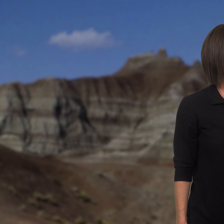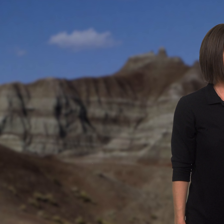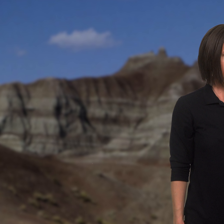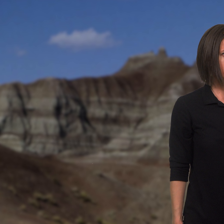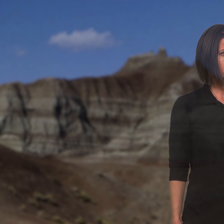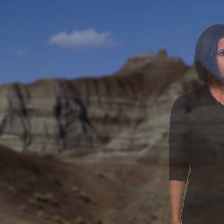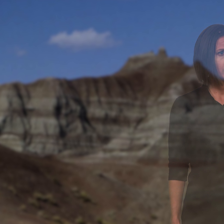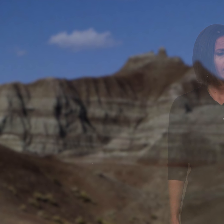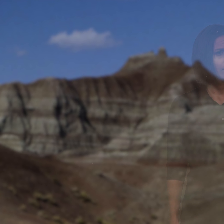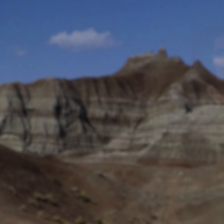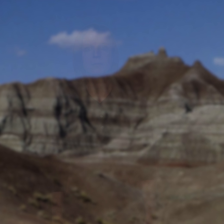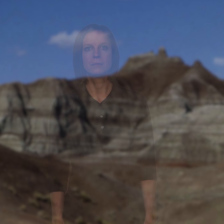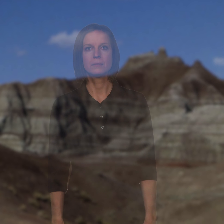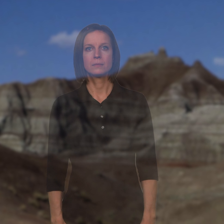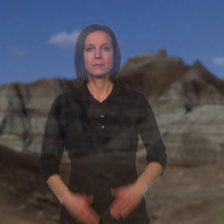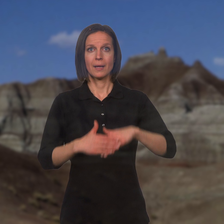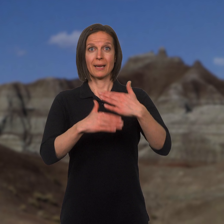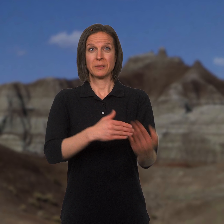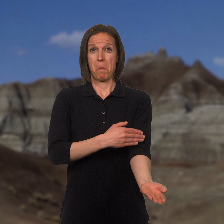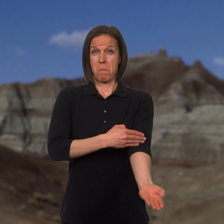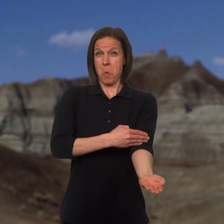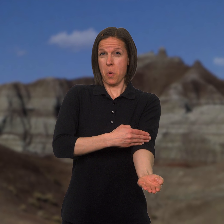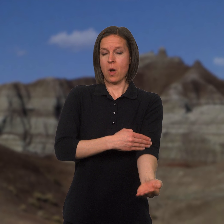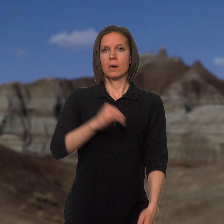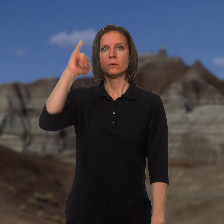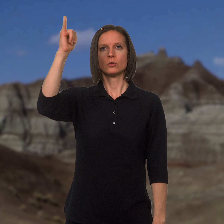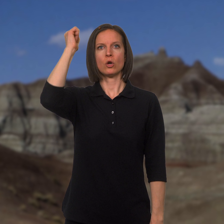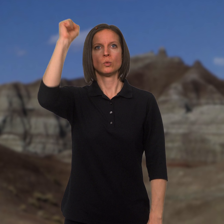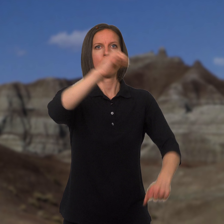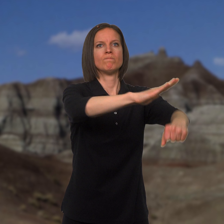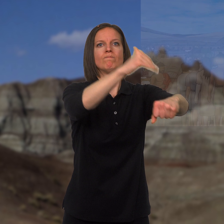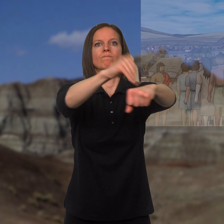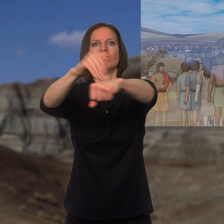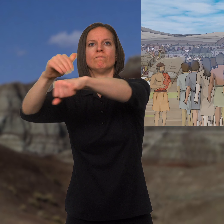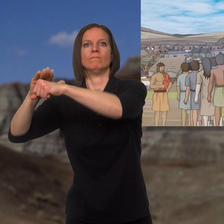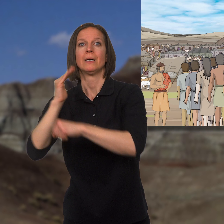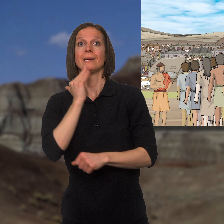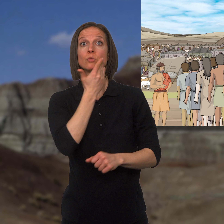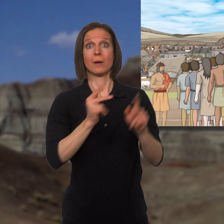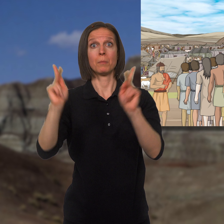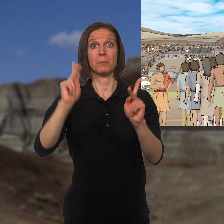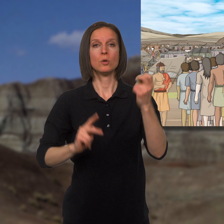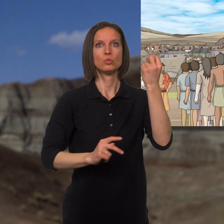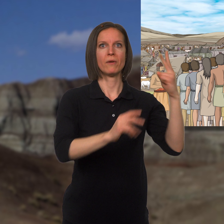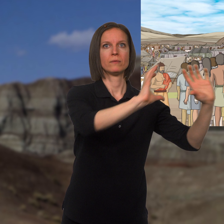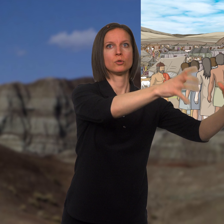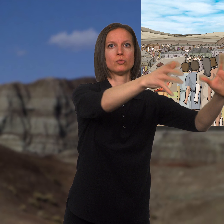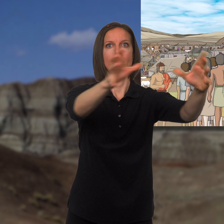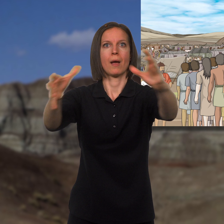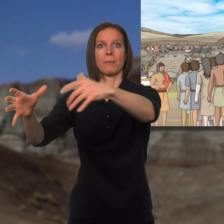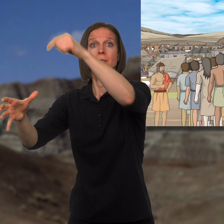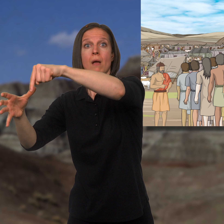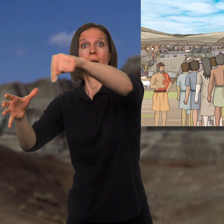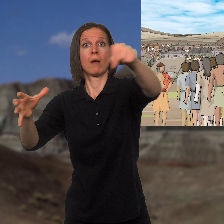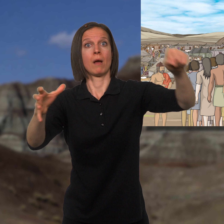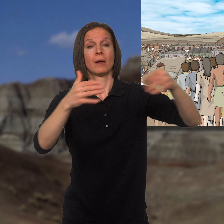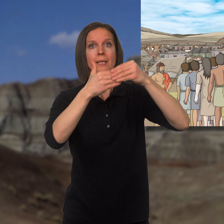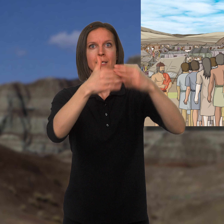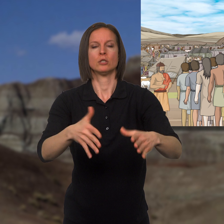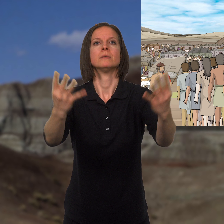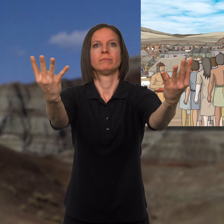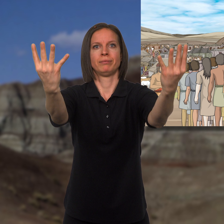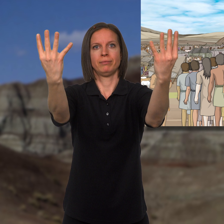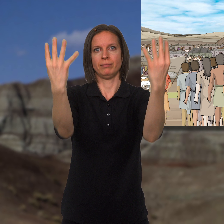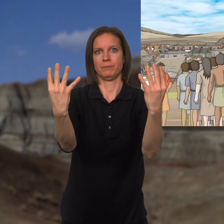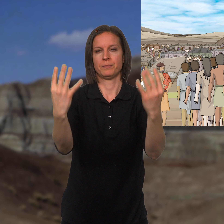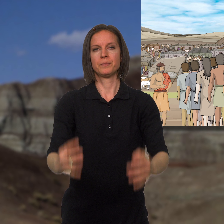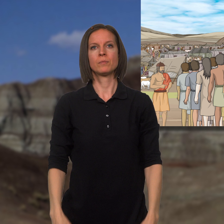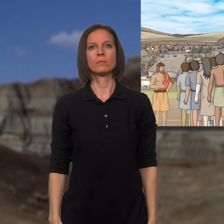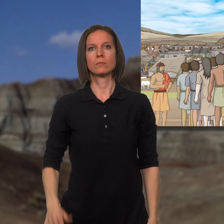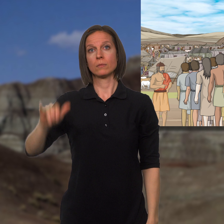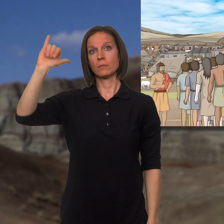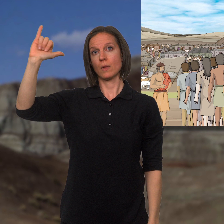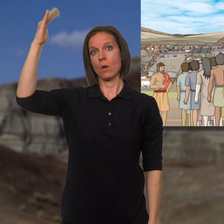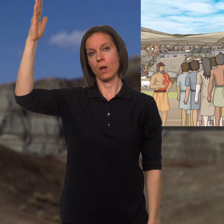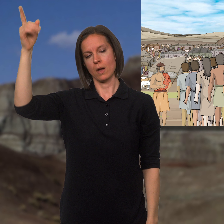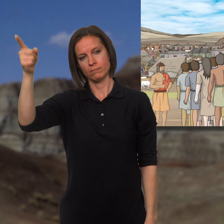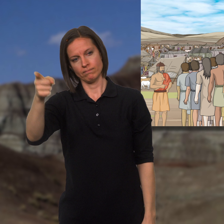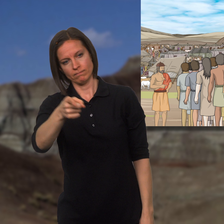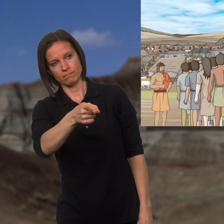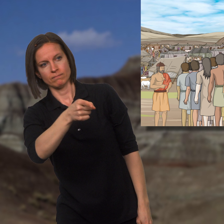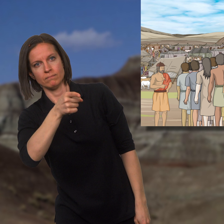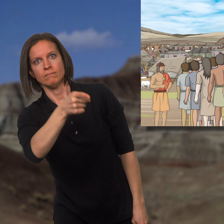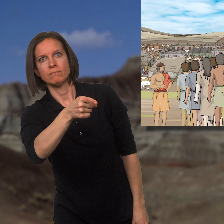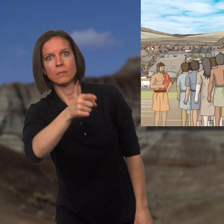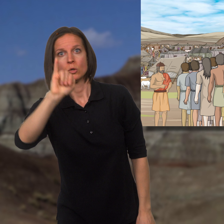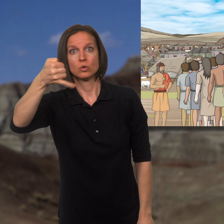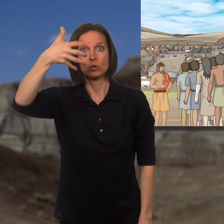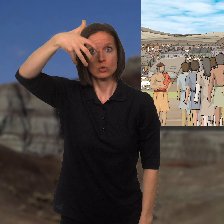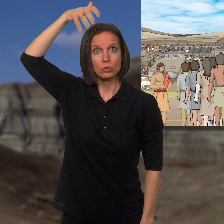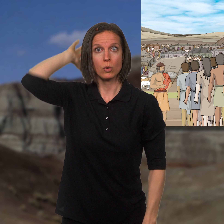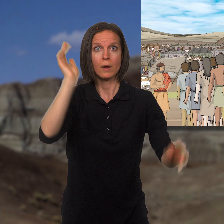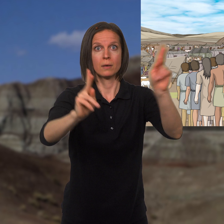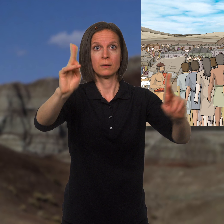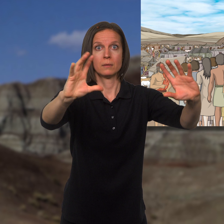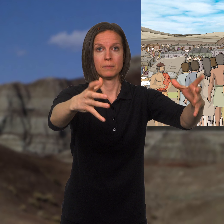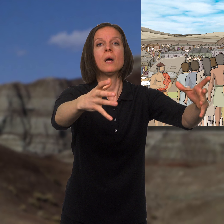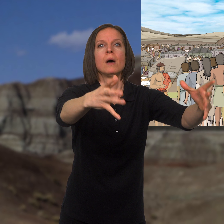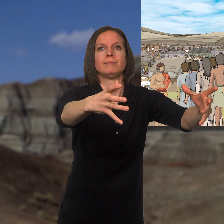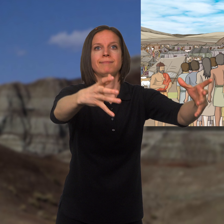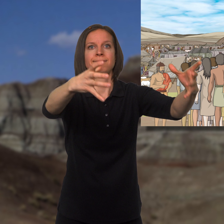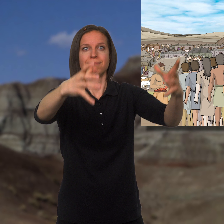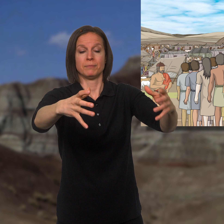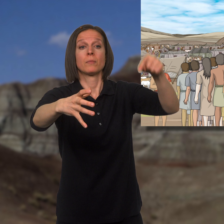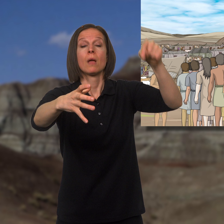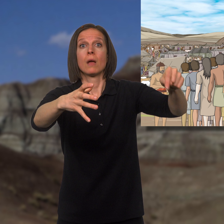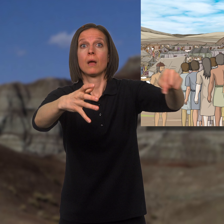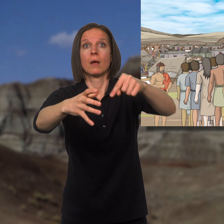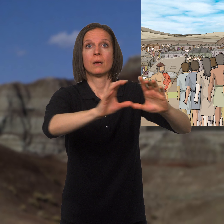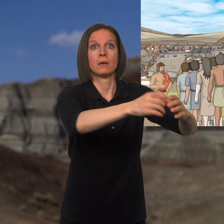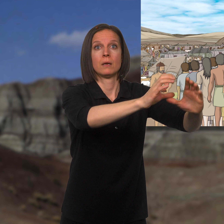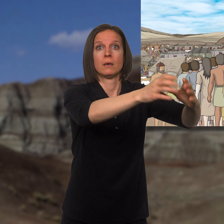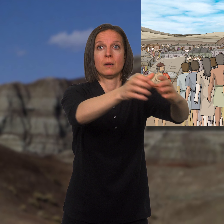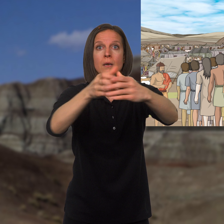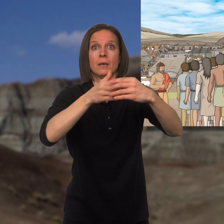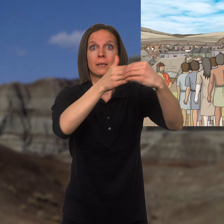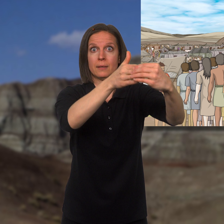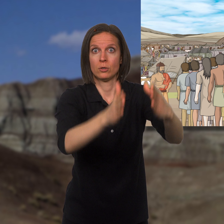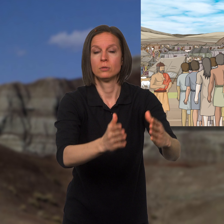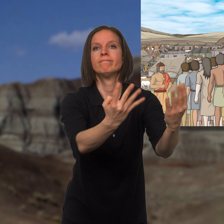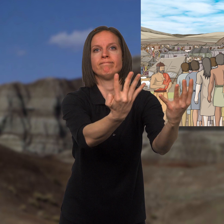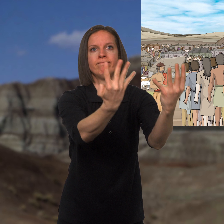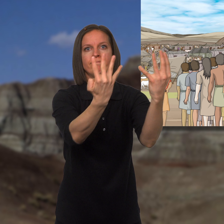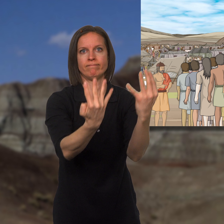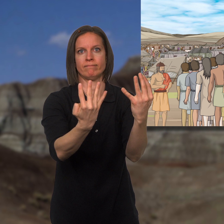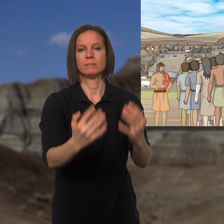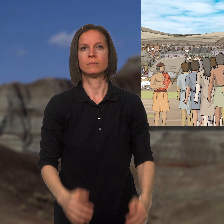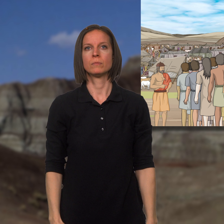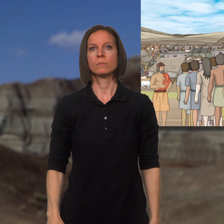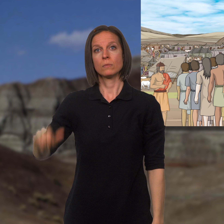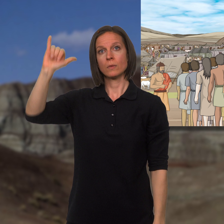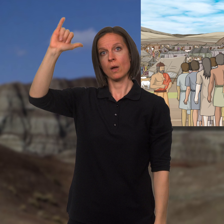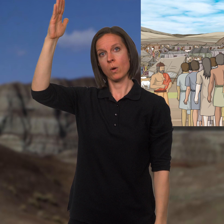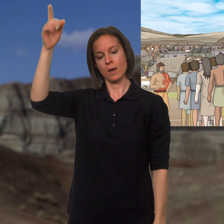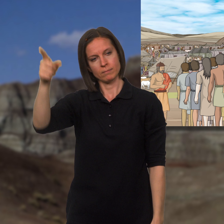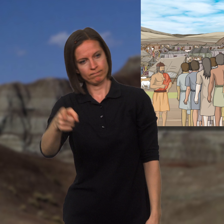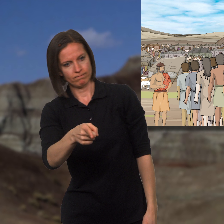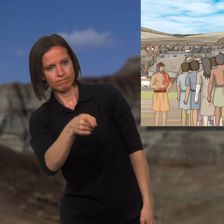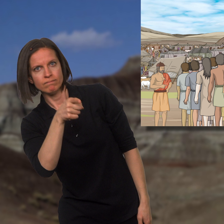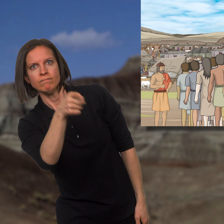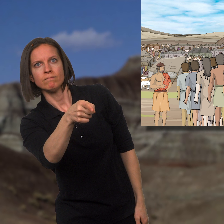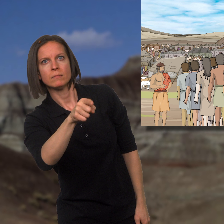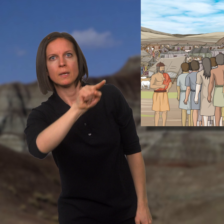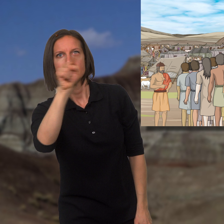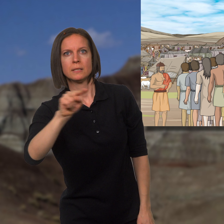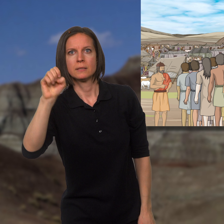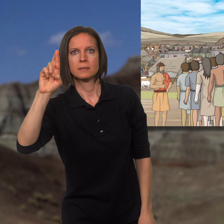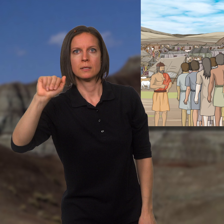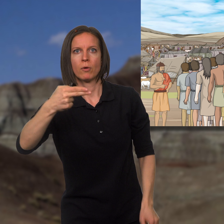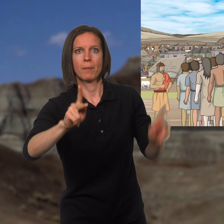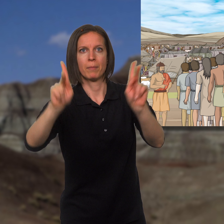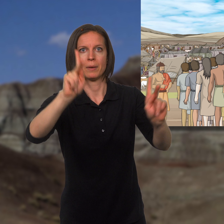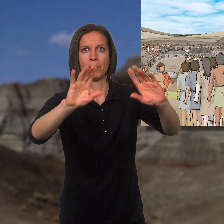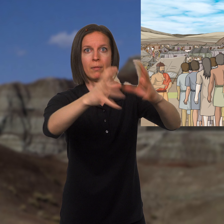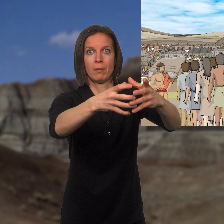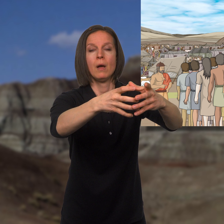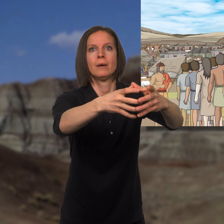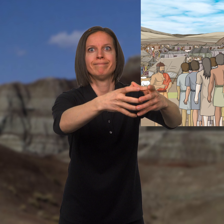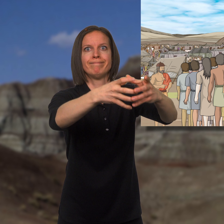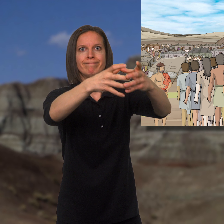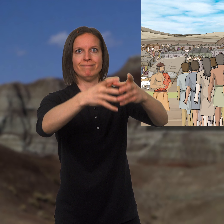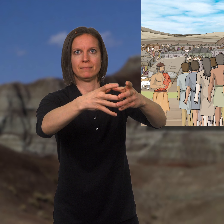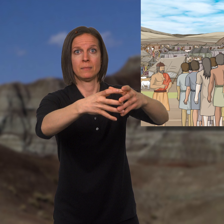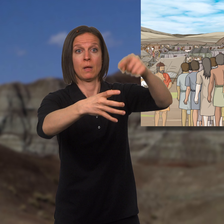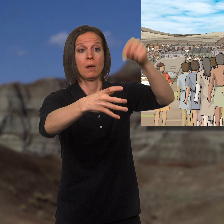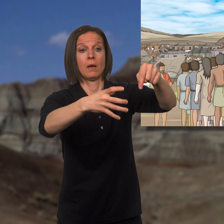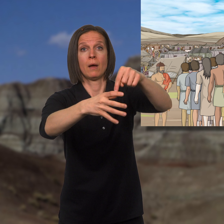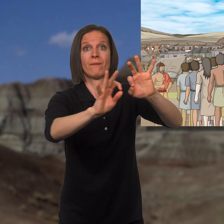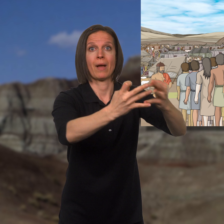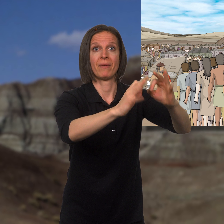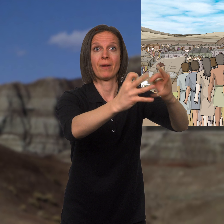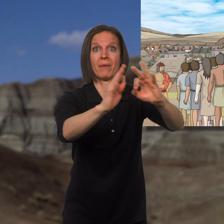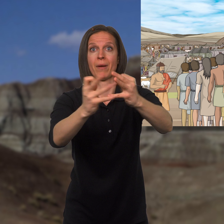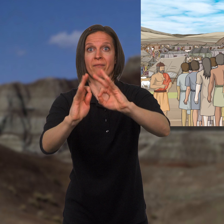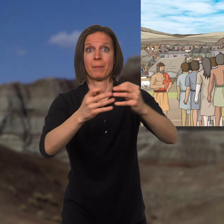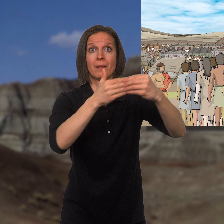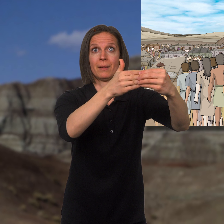So Joshua arose early the next morning and had Israel come forward tribe by tribe, and the tribe of Judah was selected.